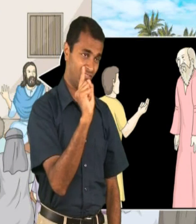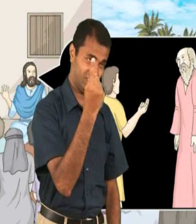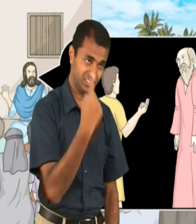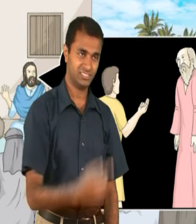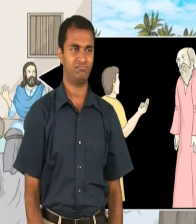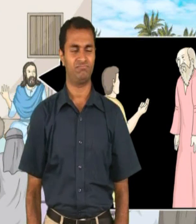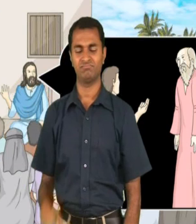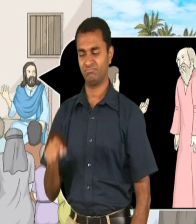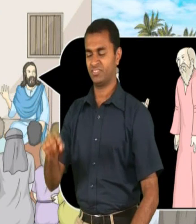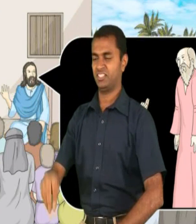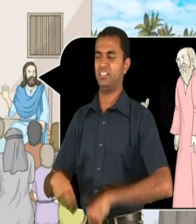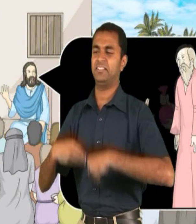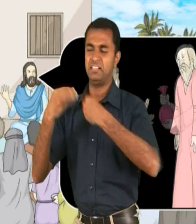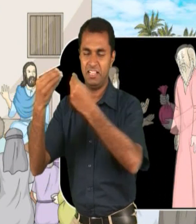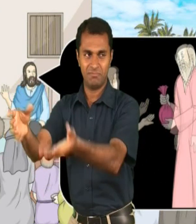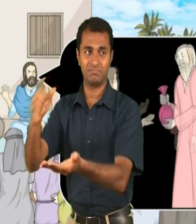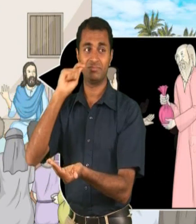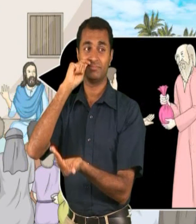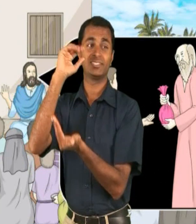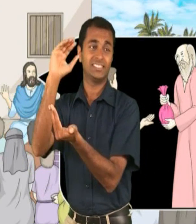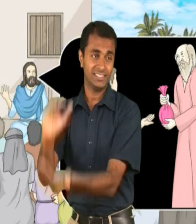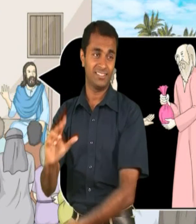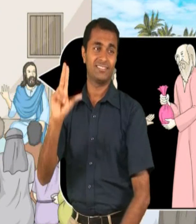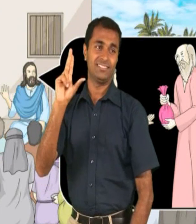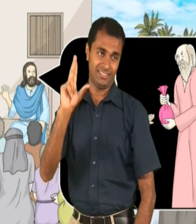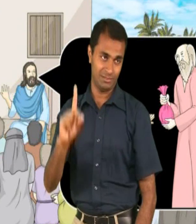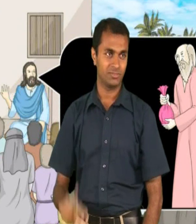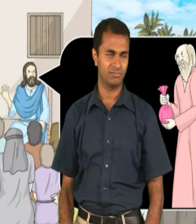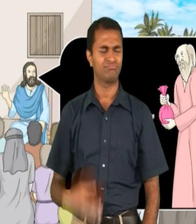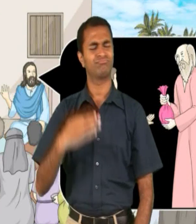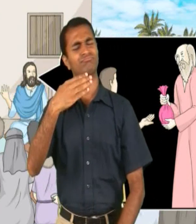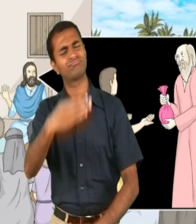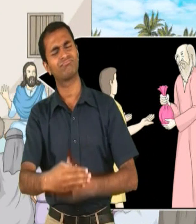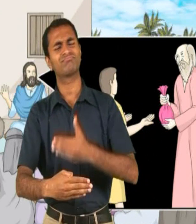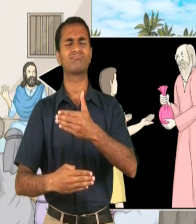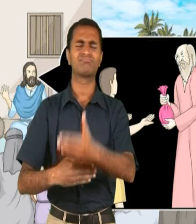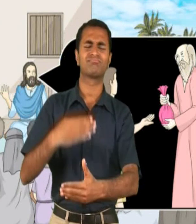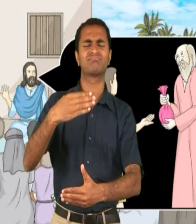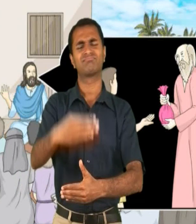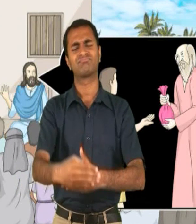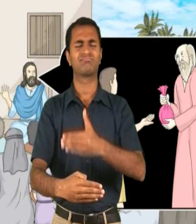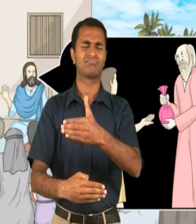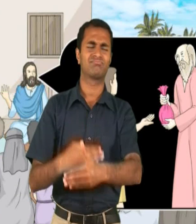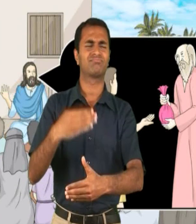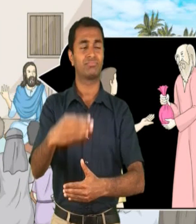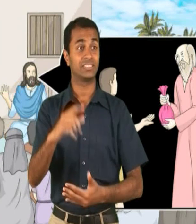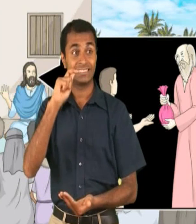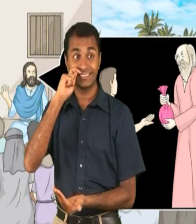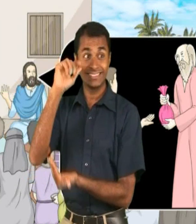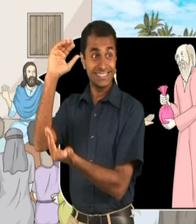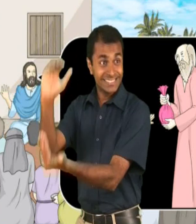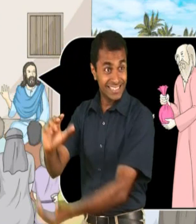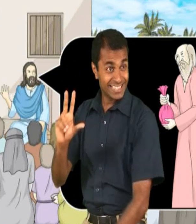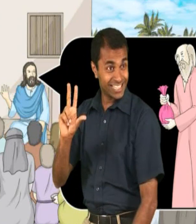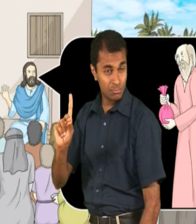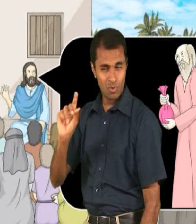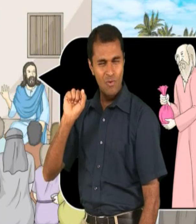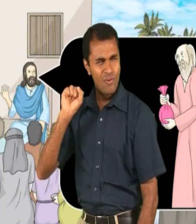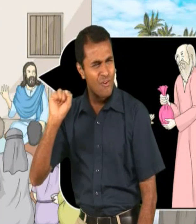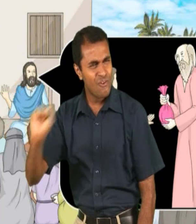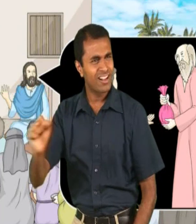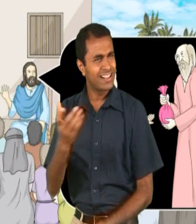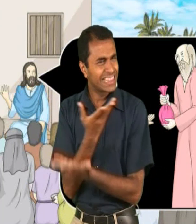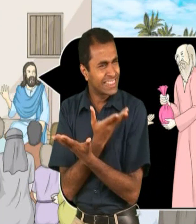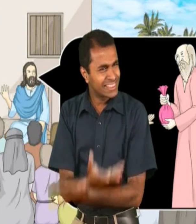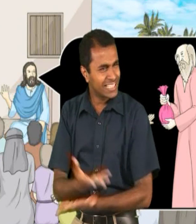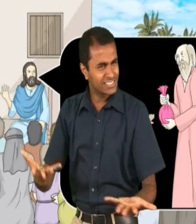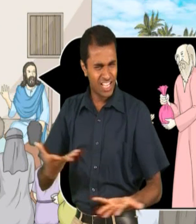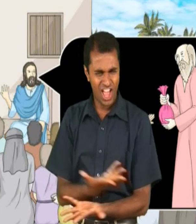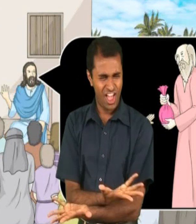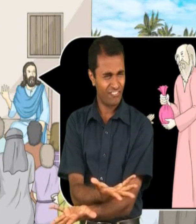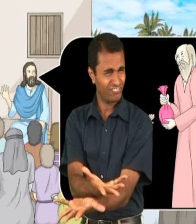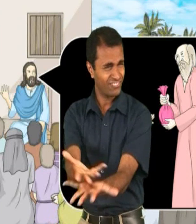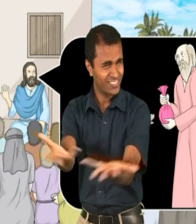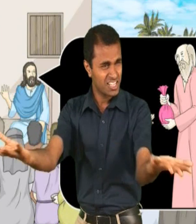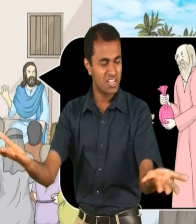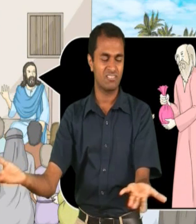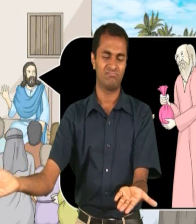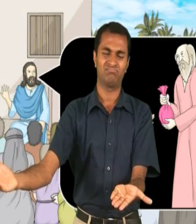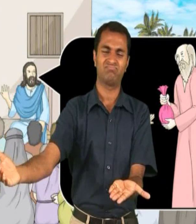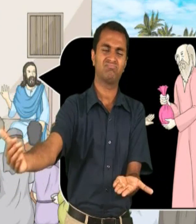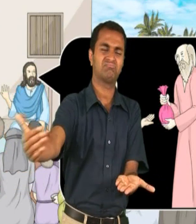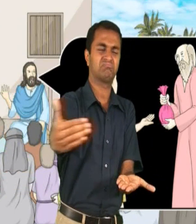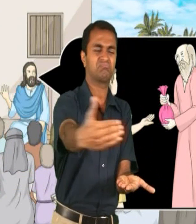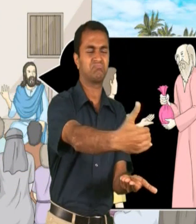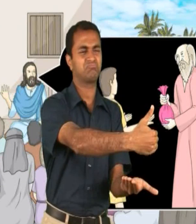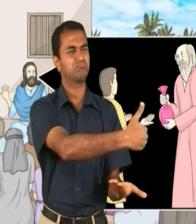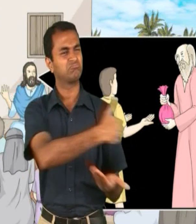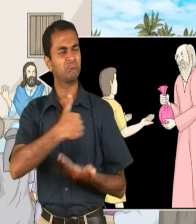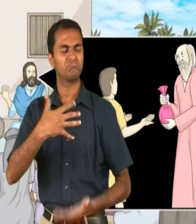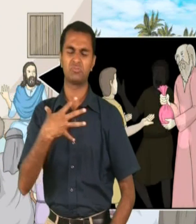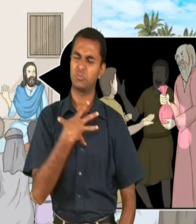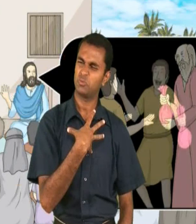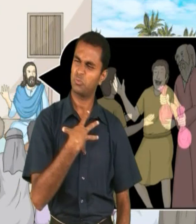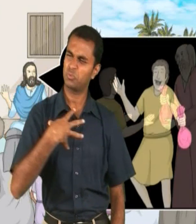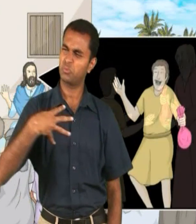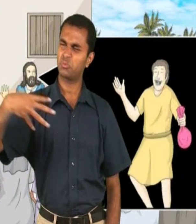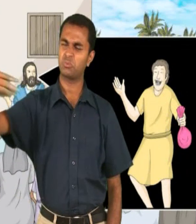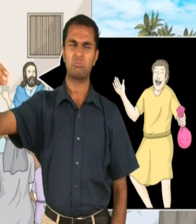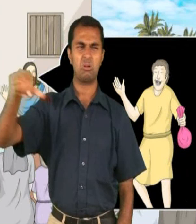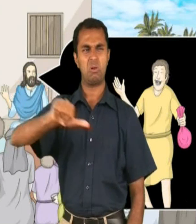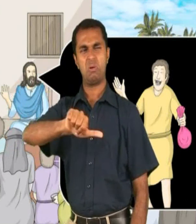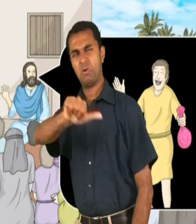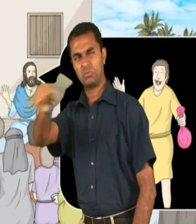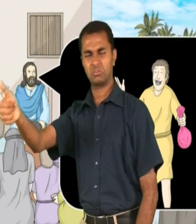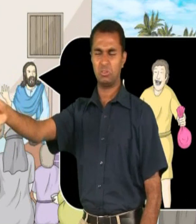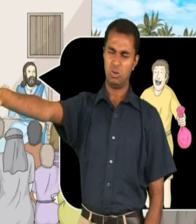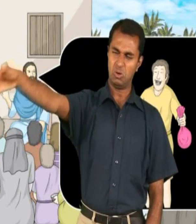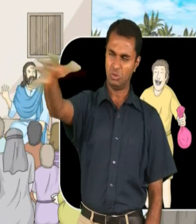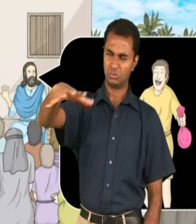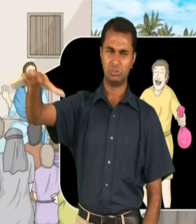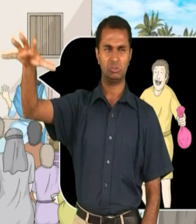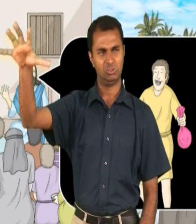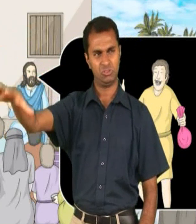So he divided his property between them.